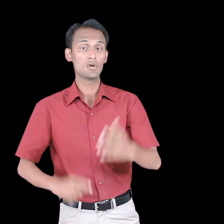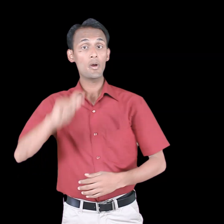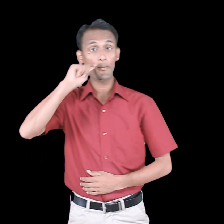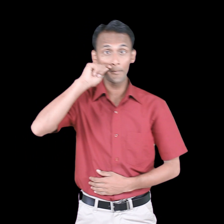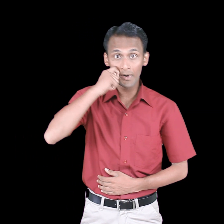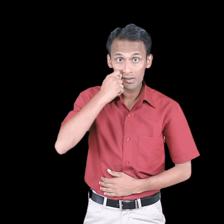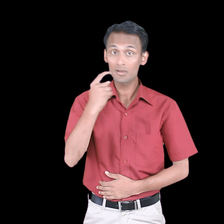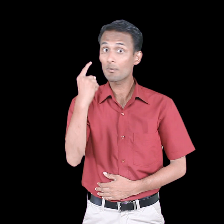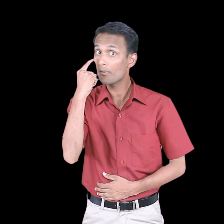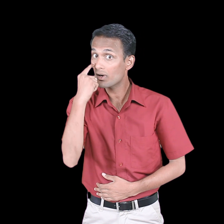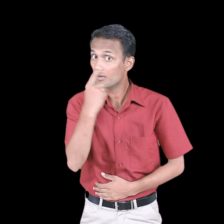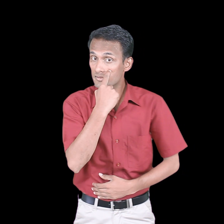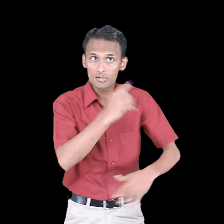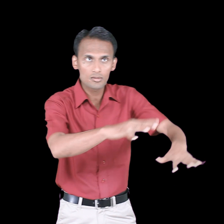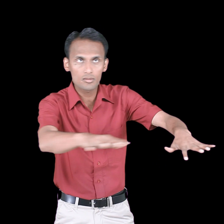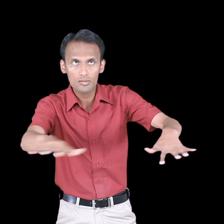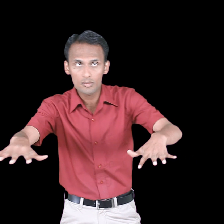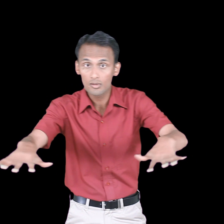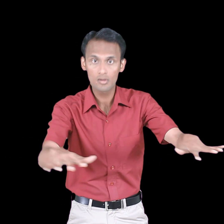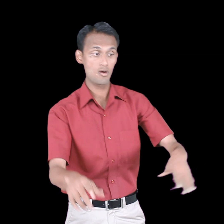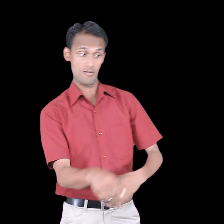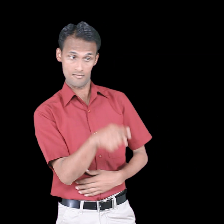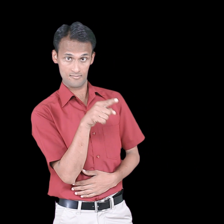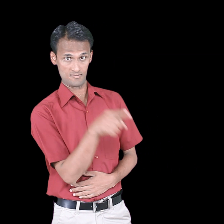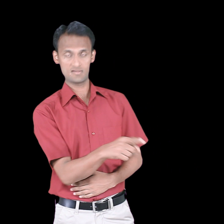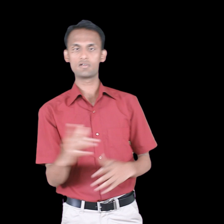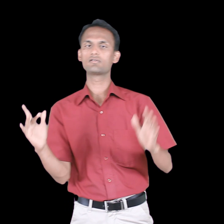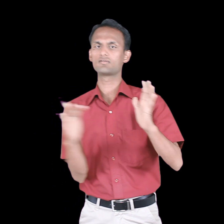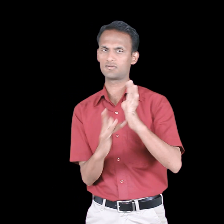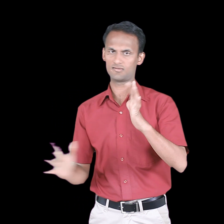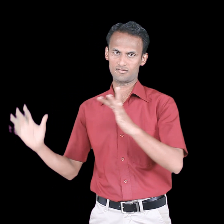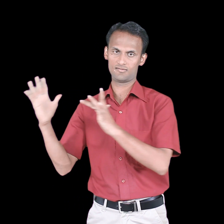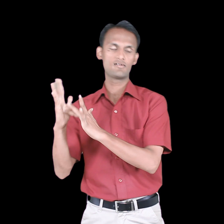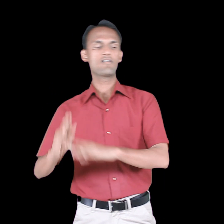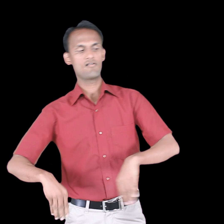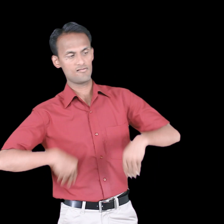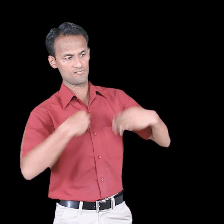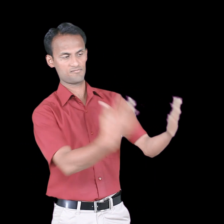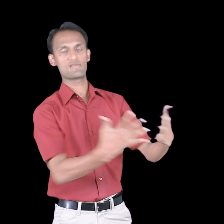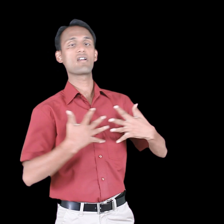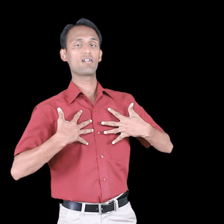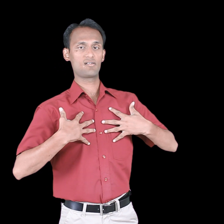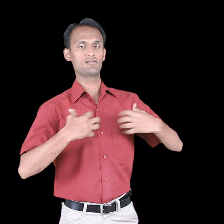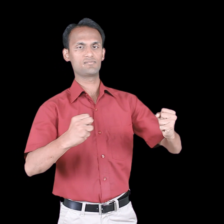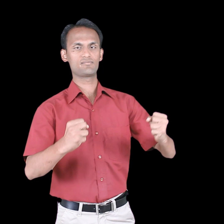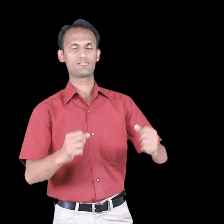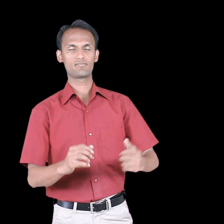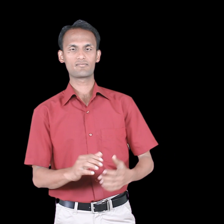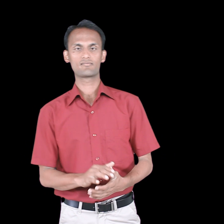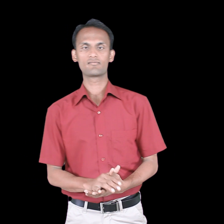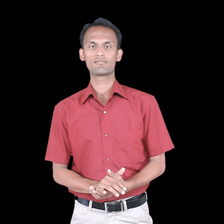Jesus heals blind man